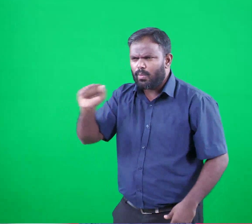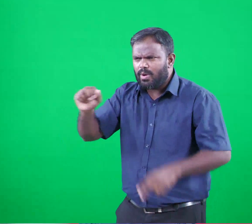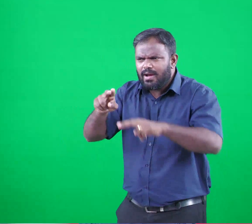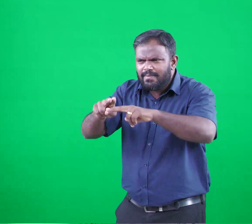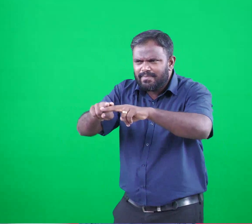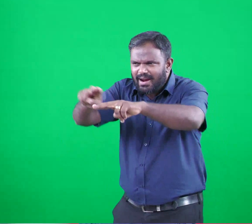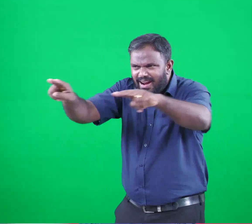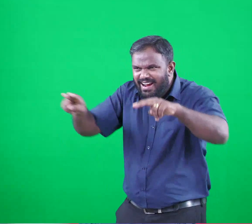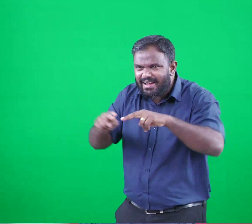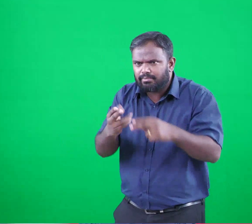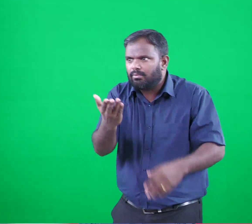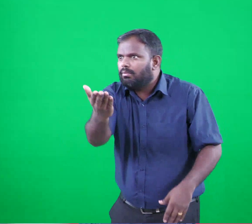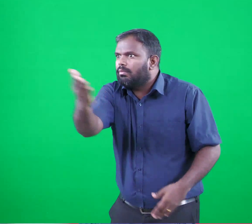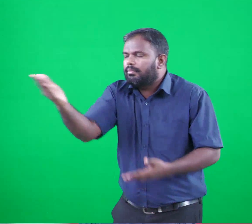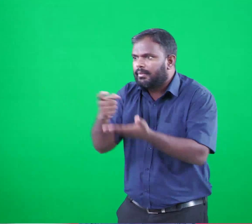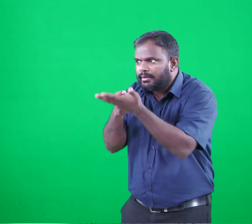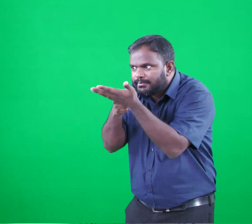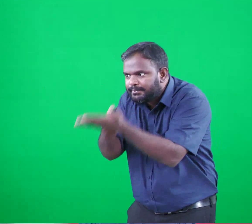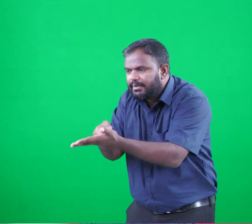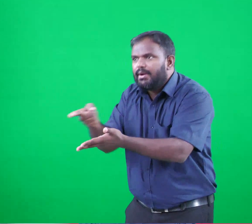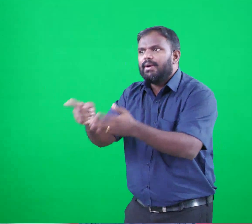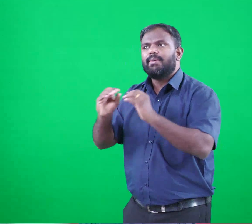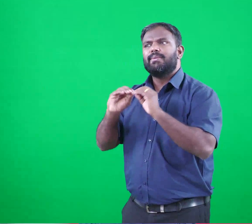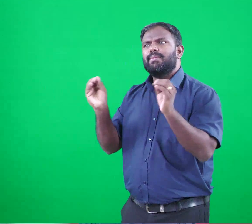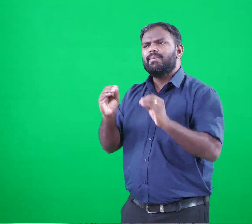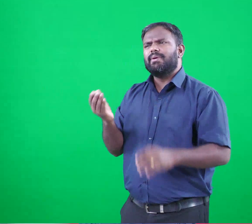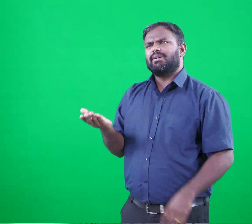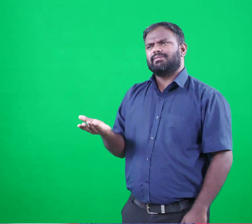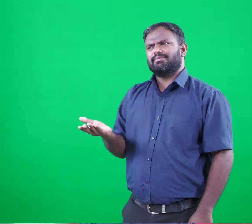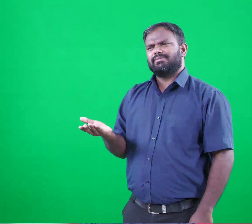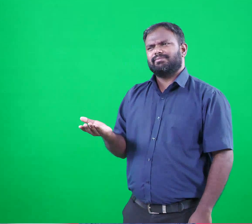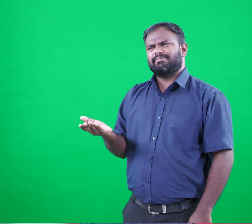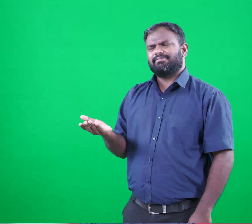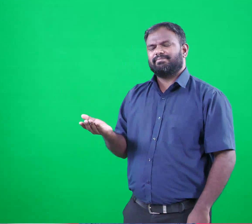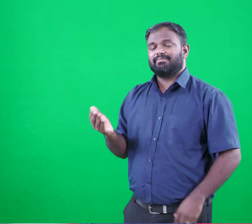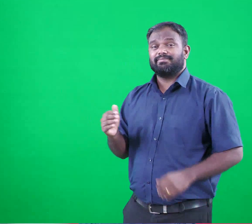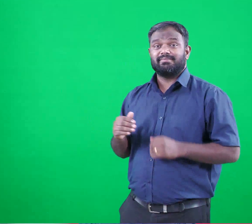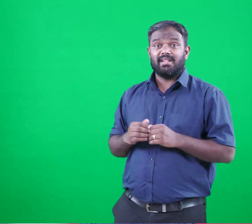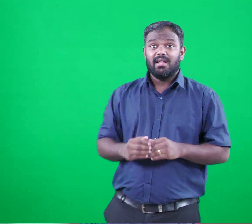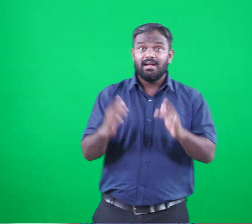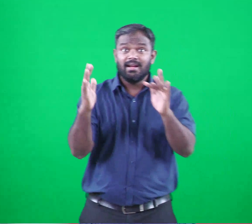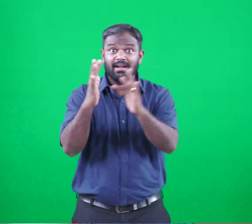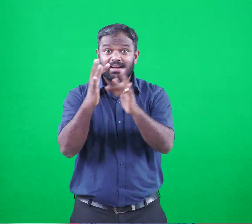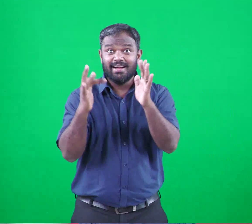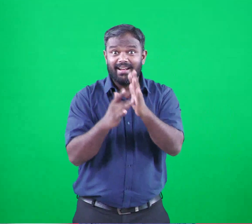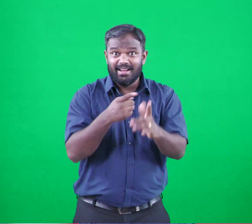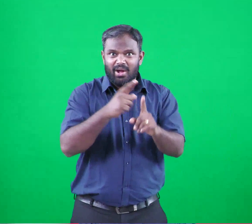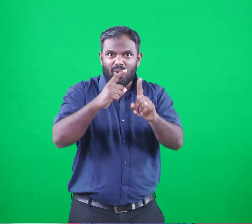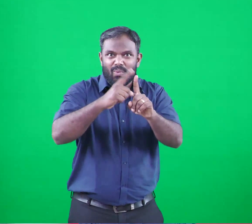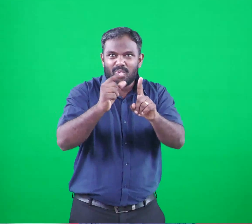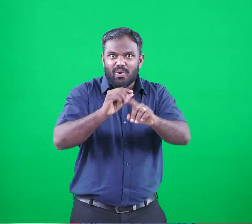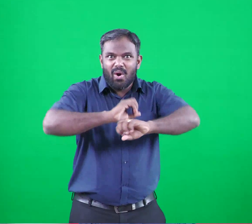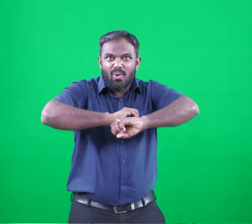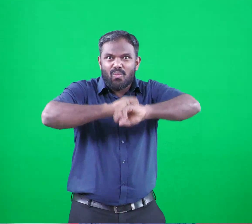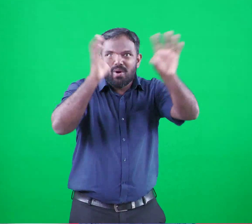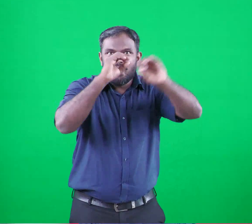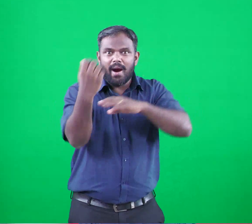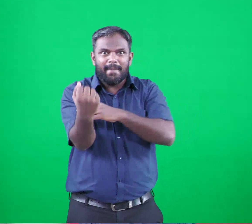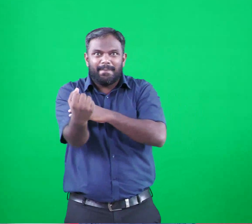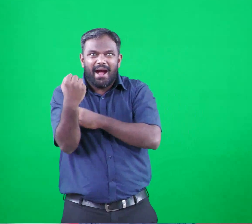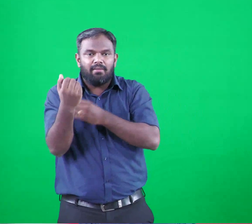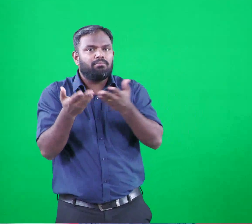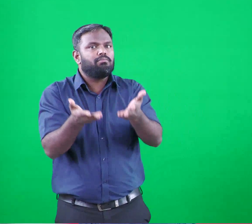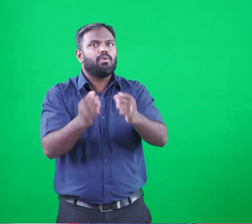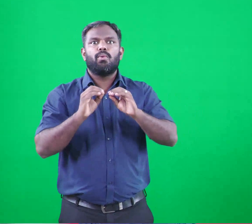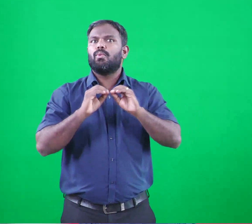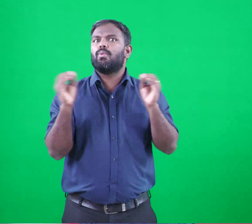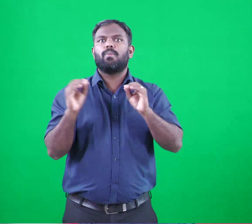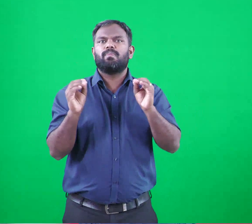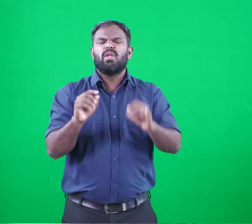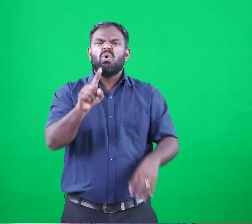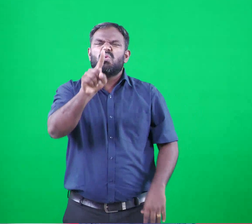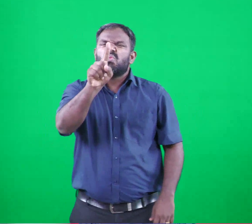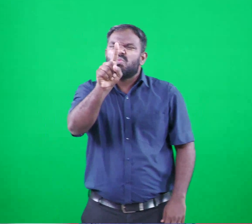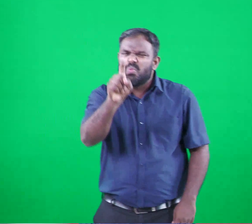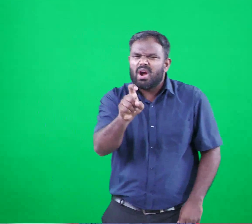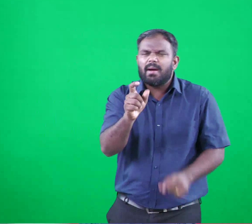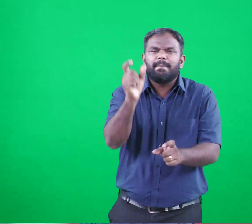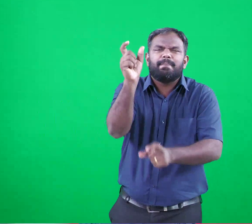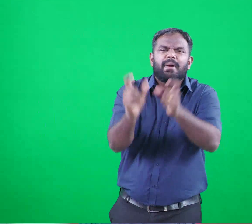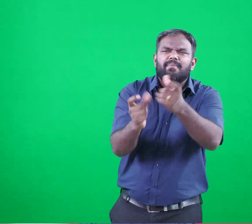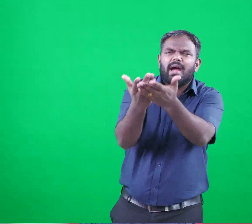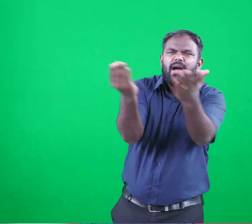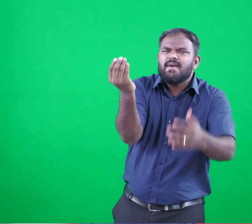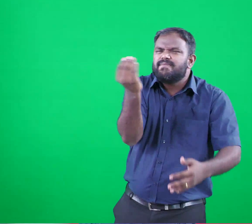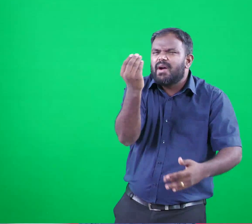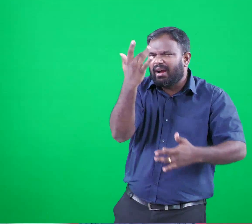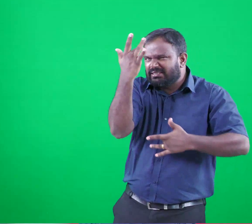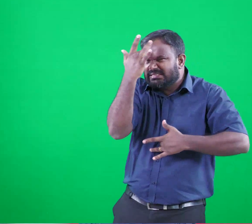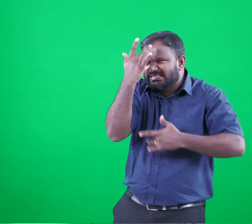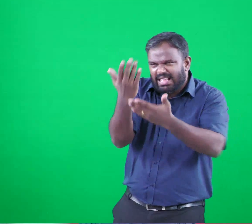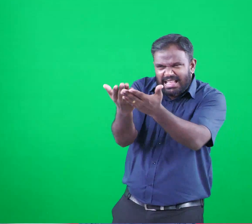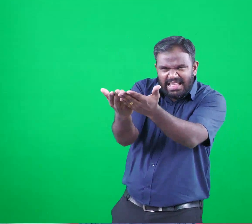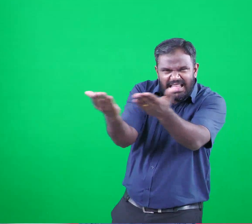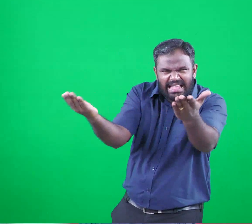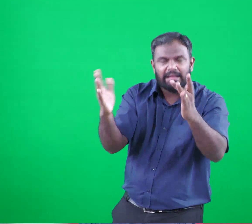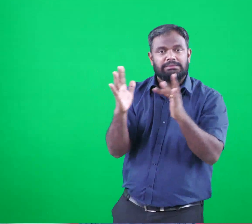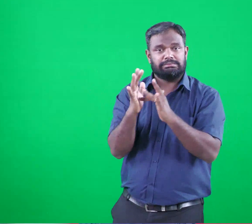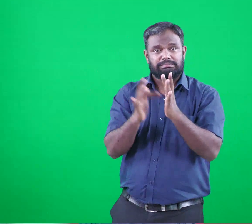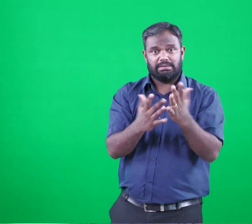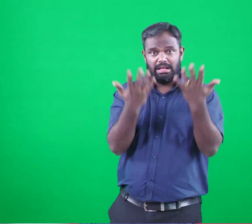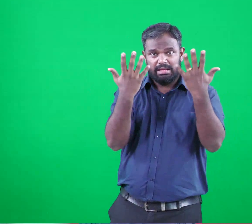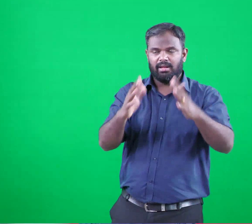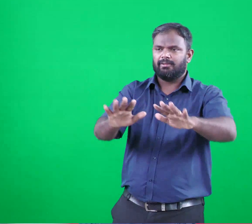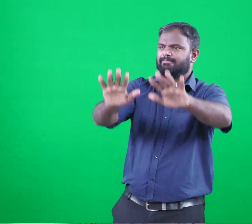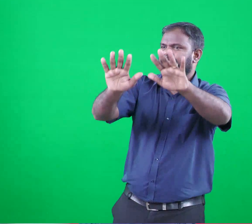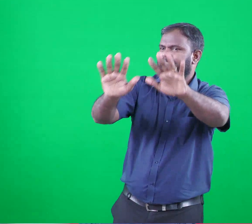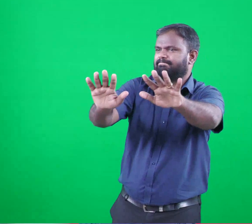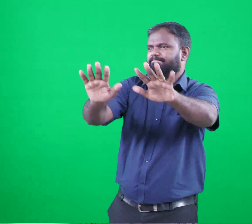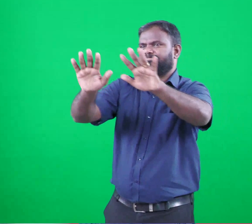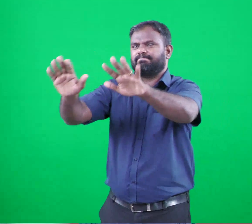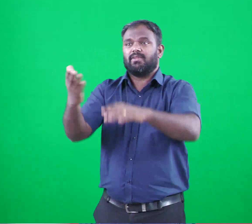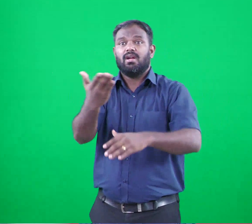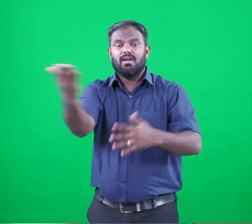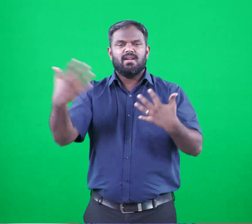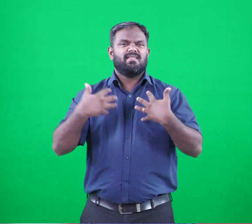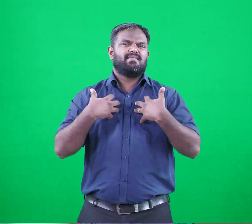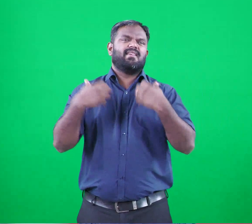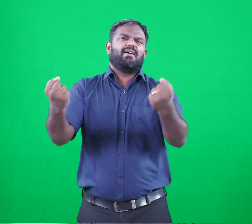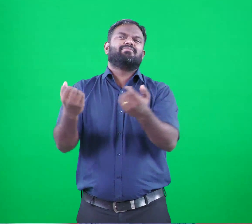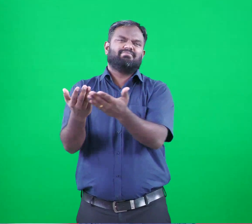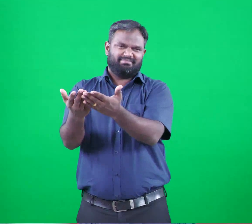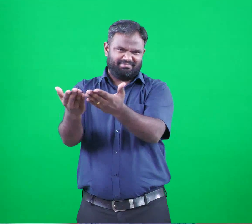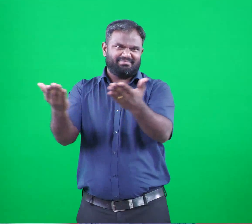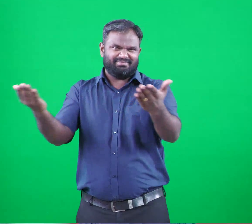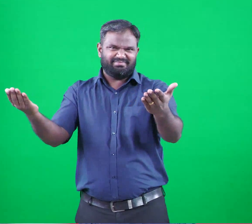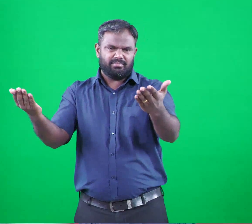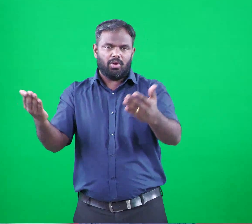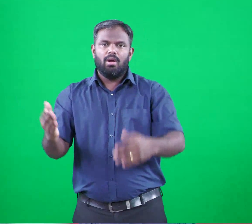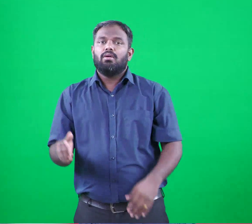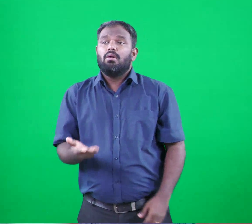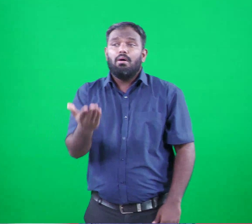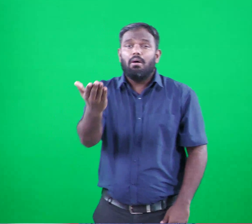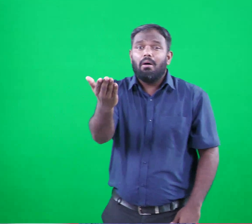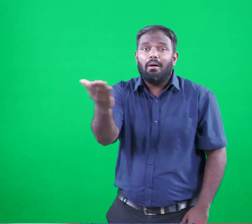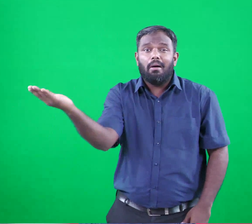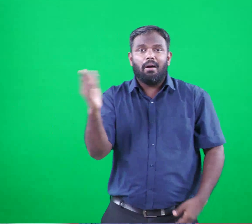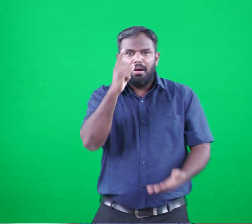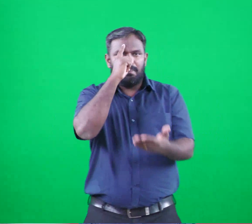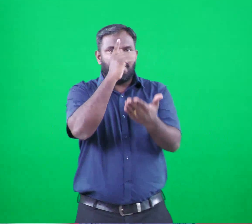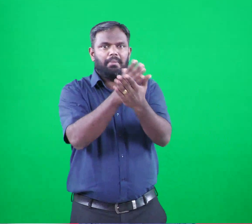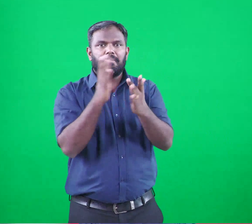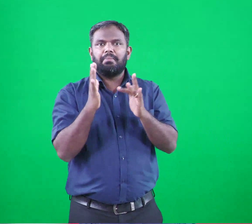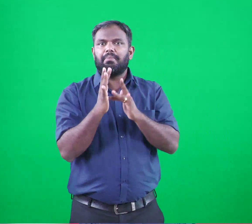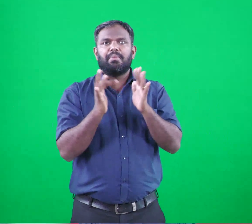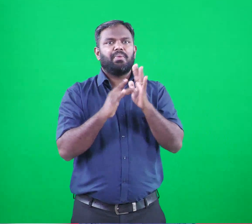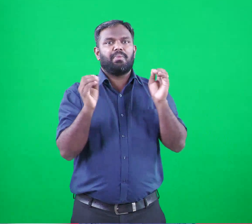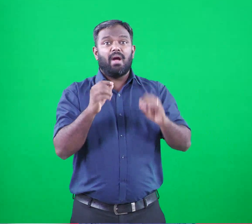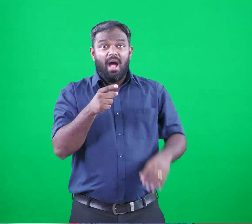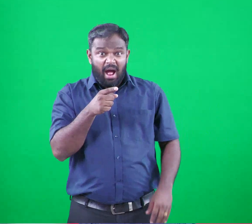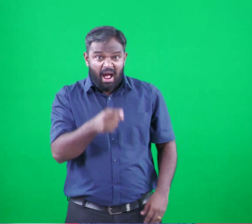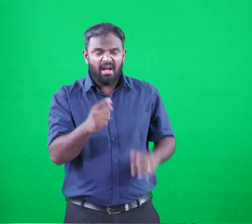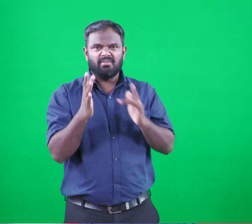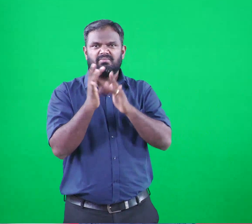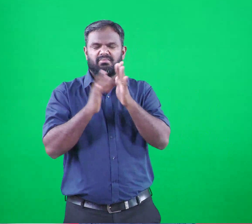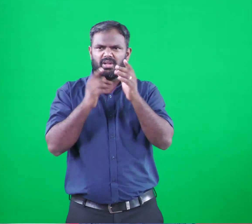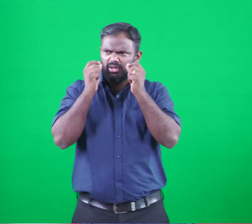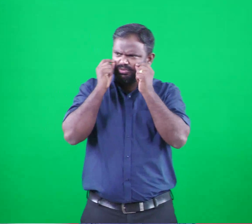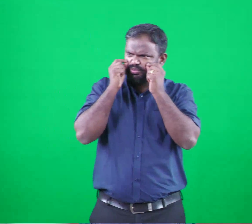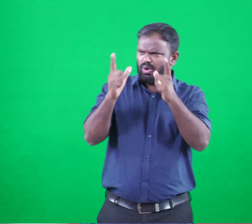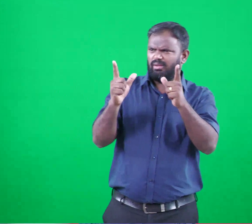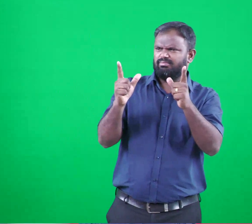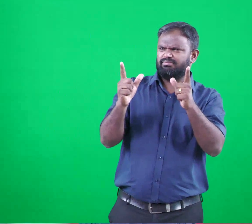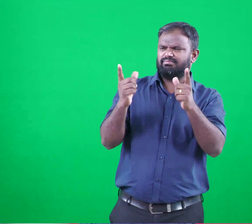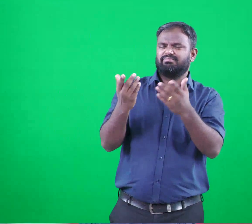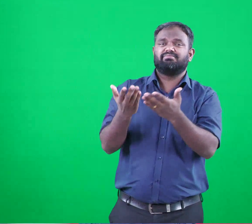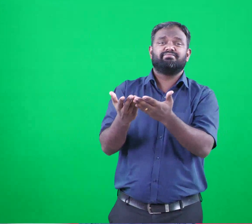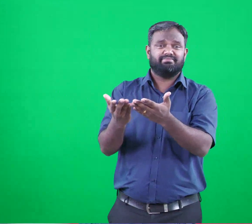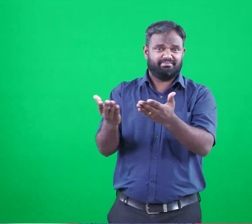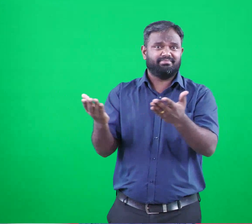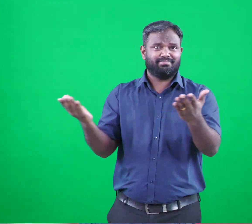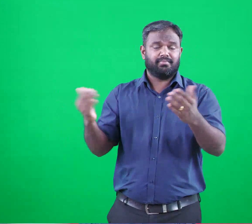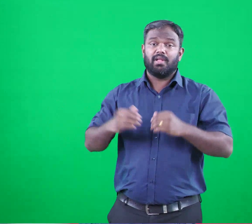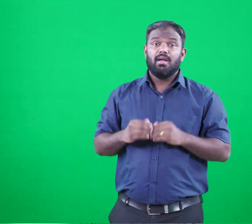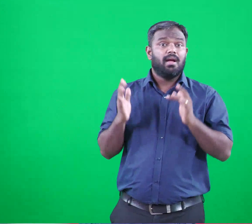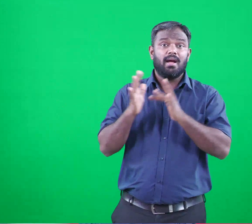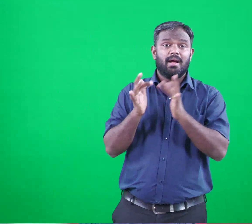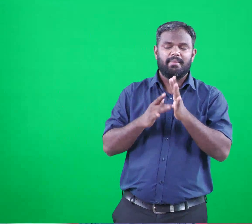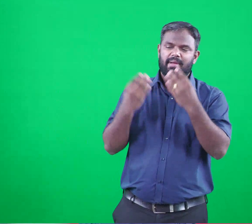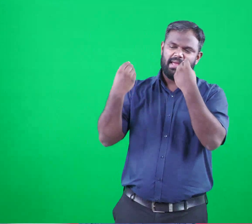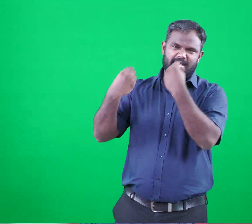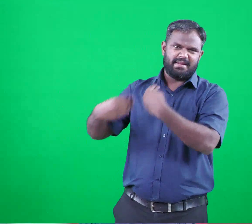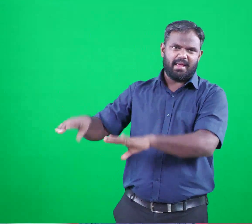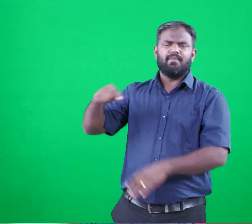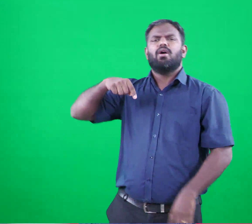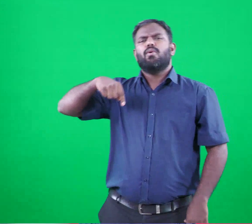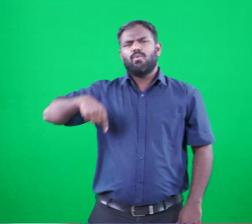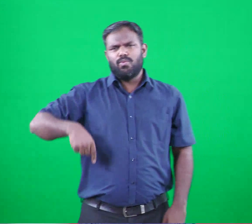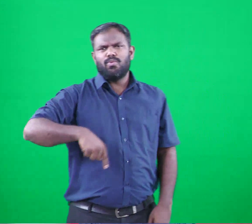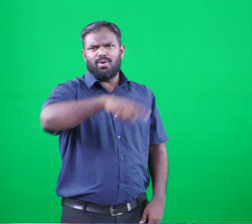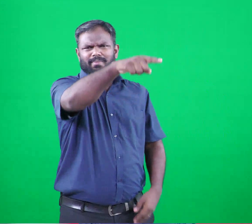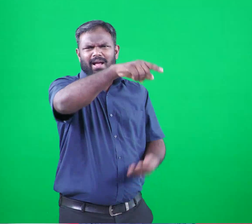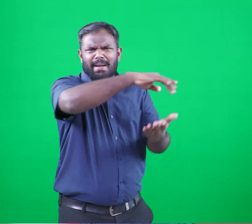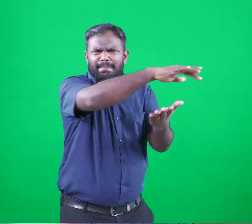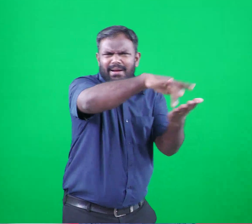So He could not perform any miracles there, except to lay His hands on a few of the sick and heal them.